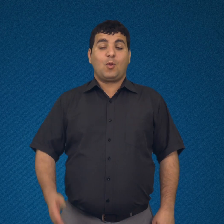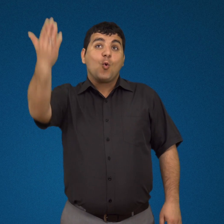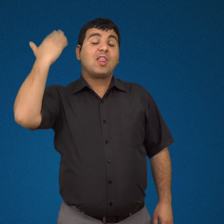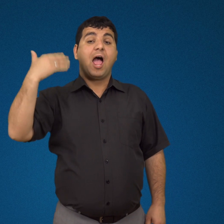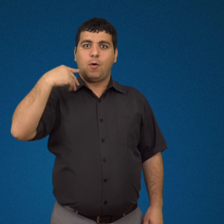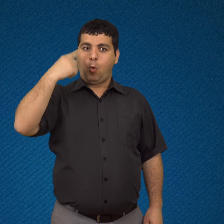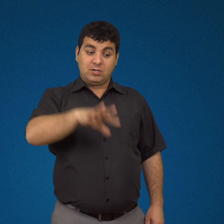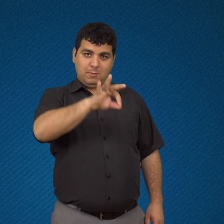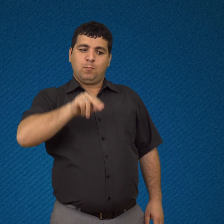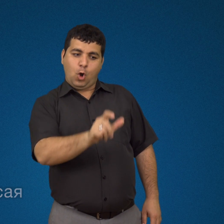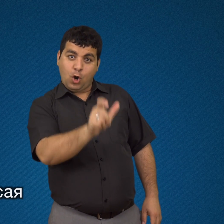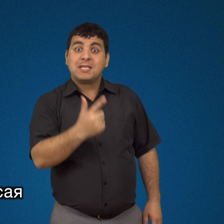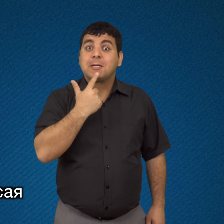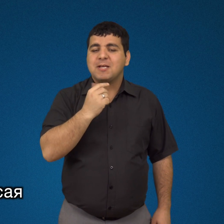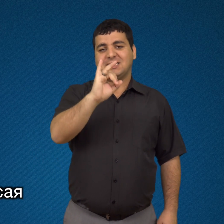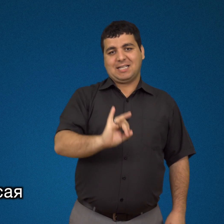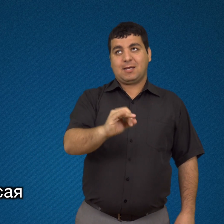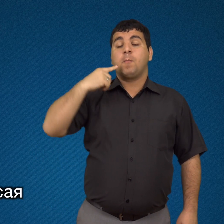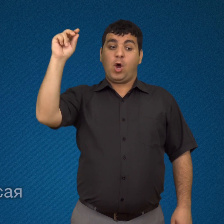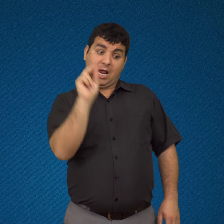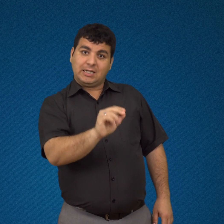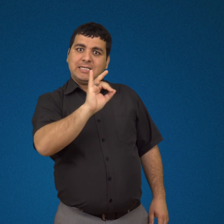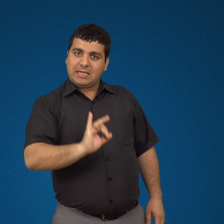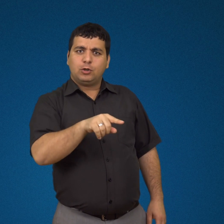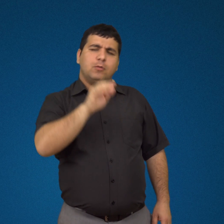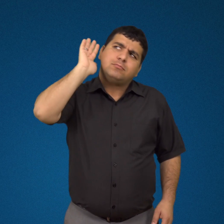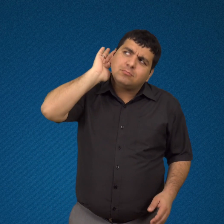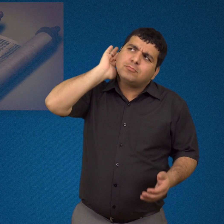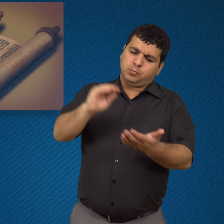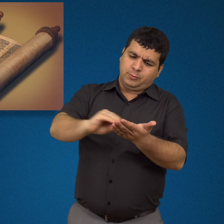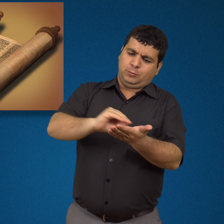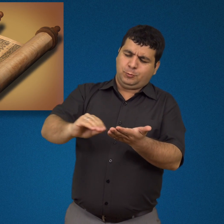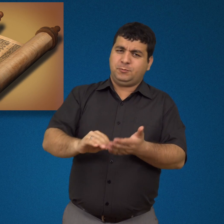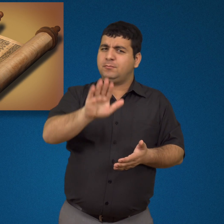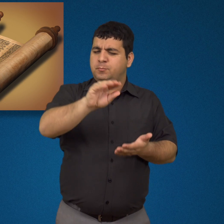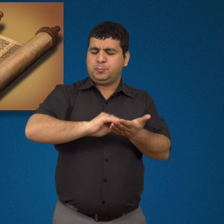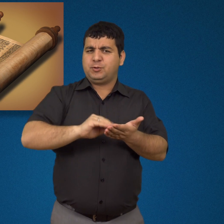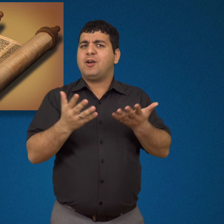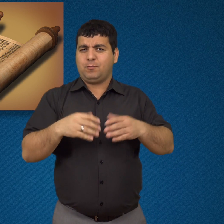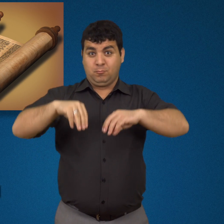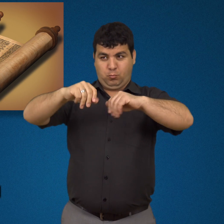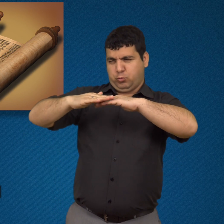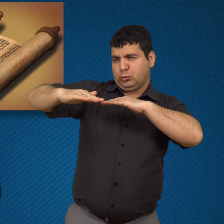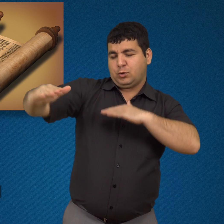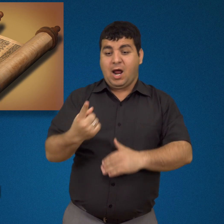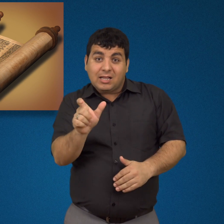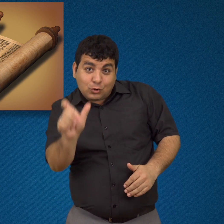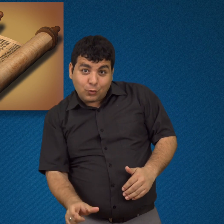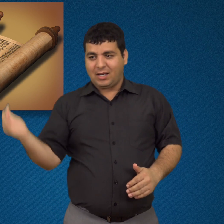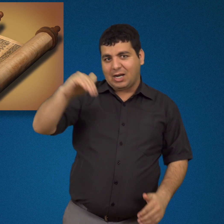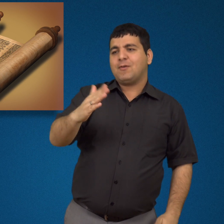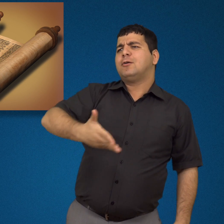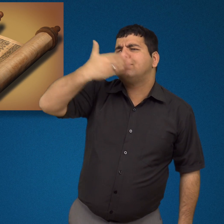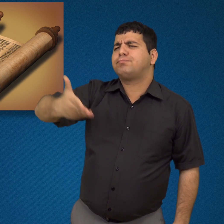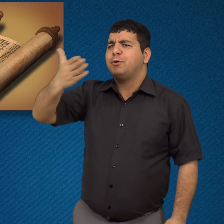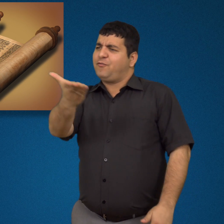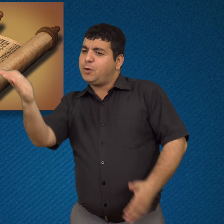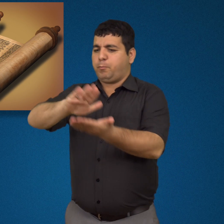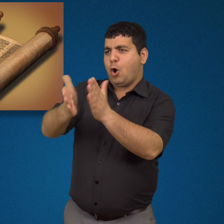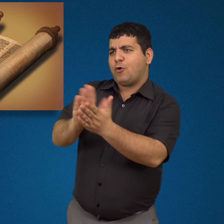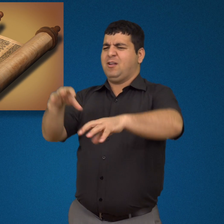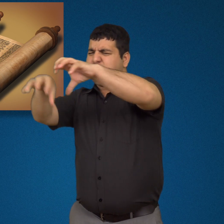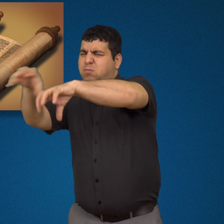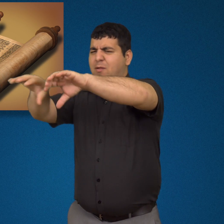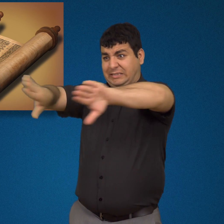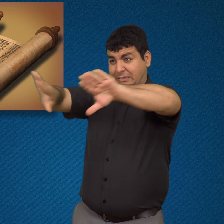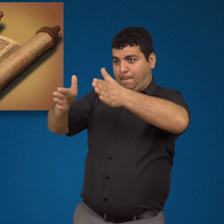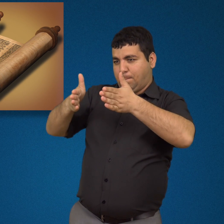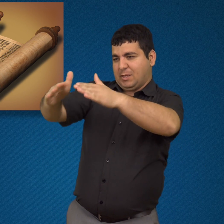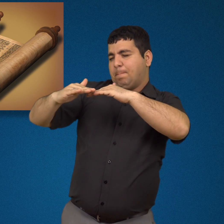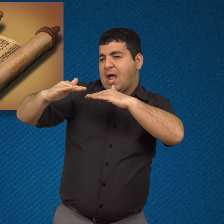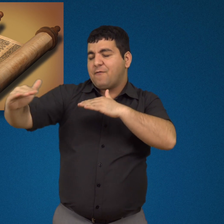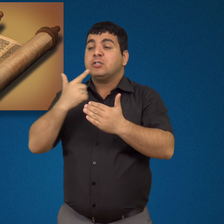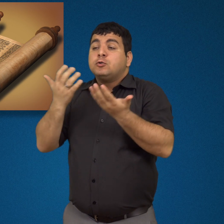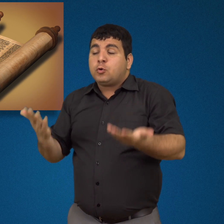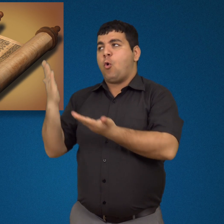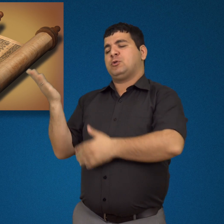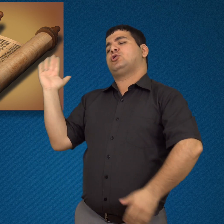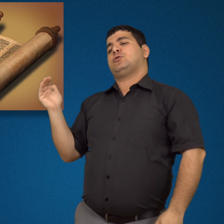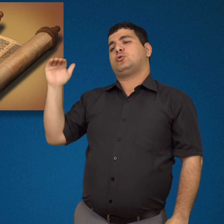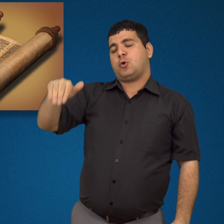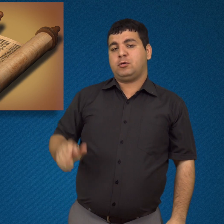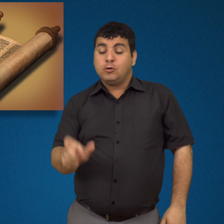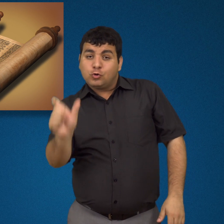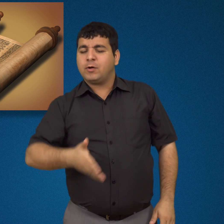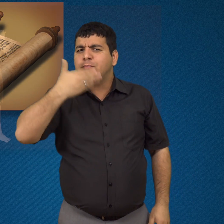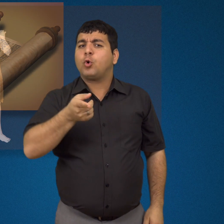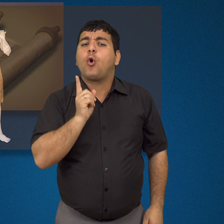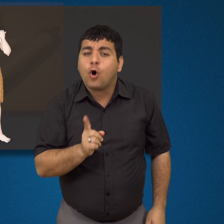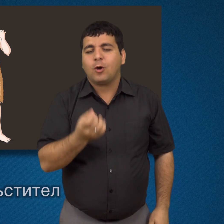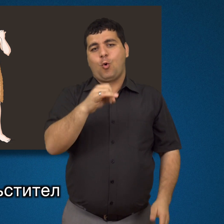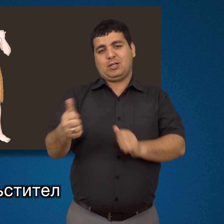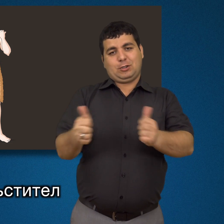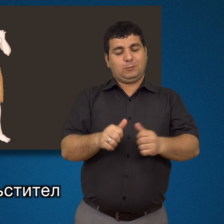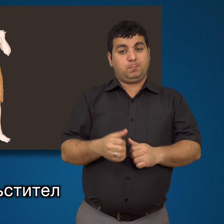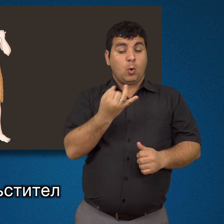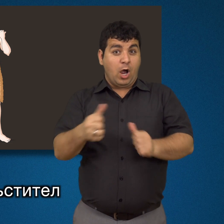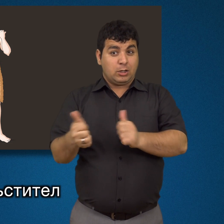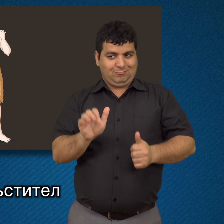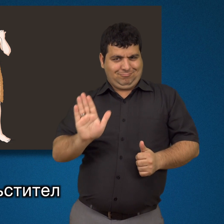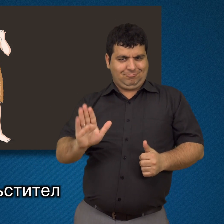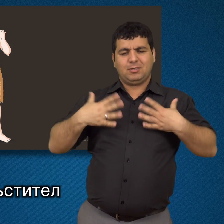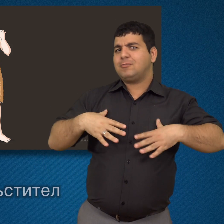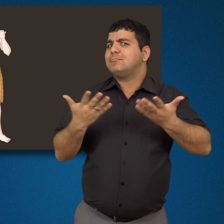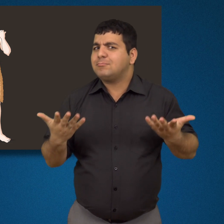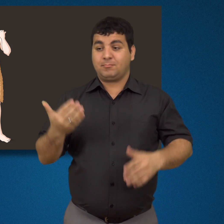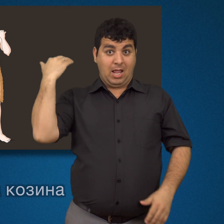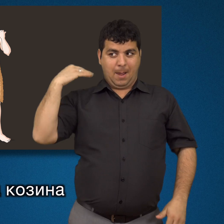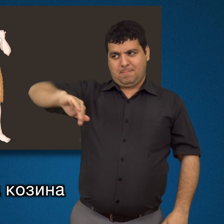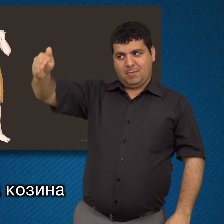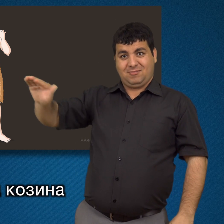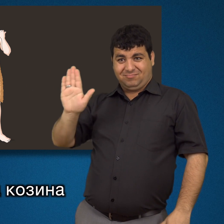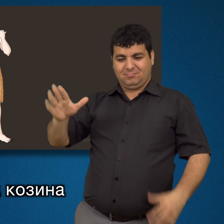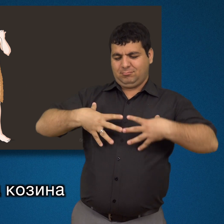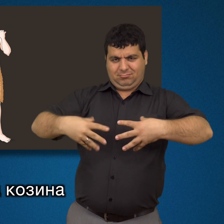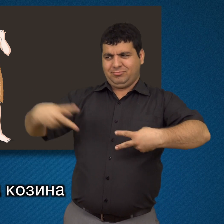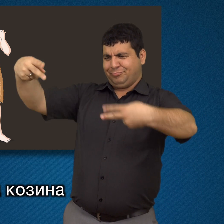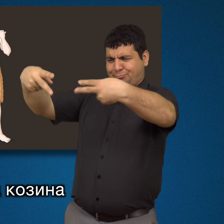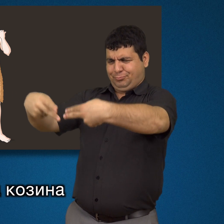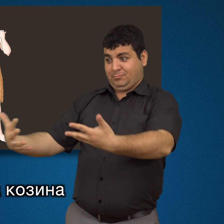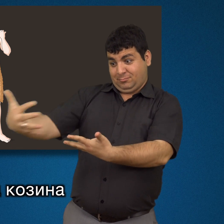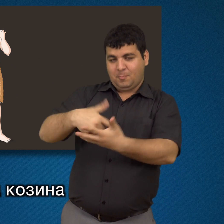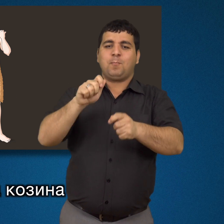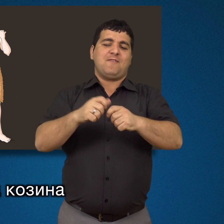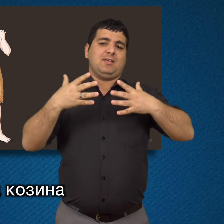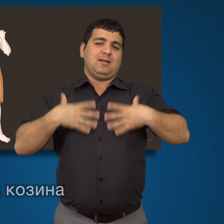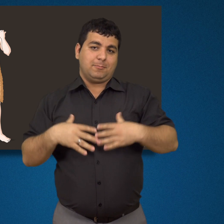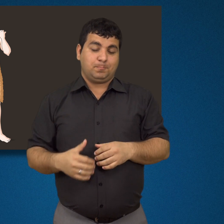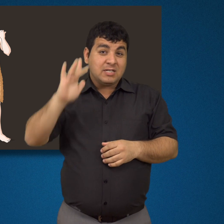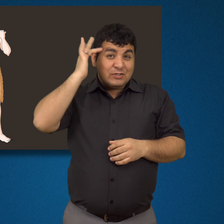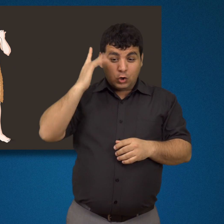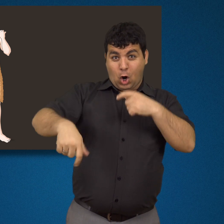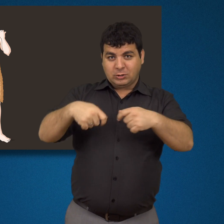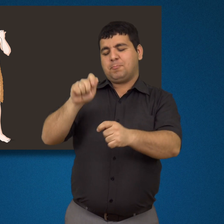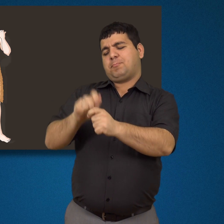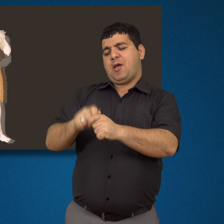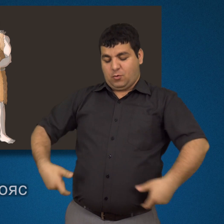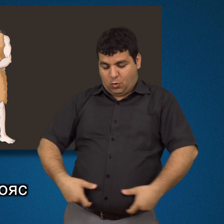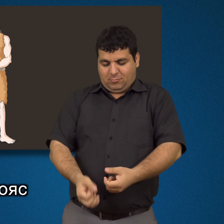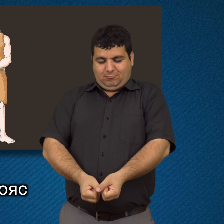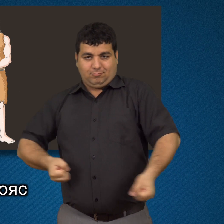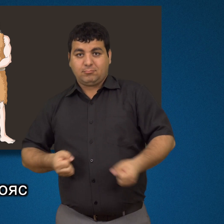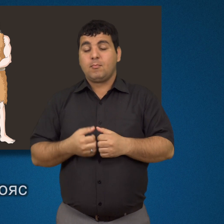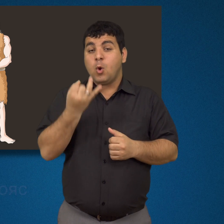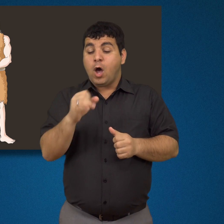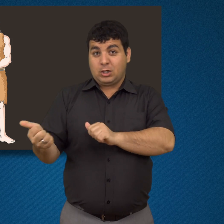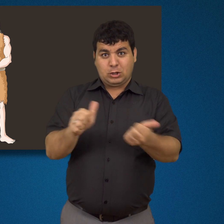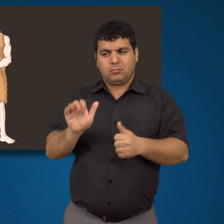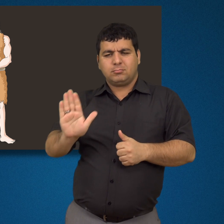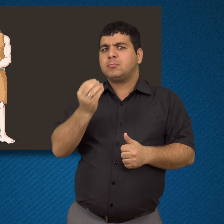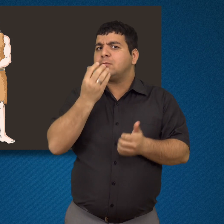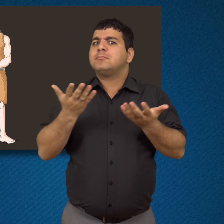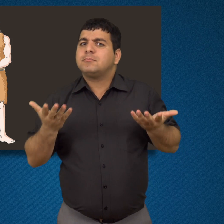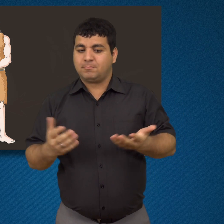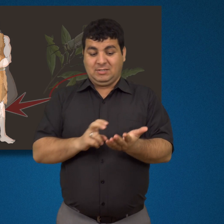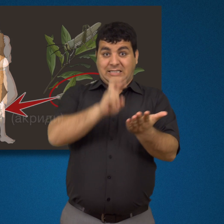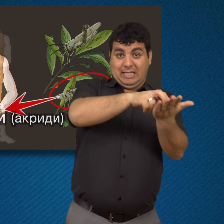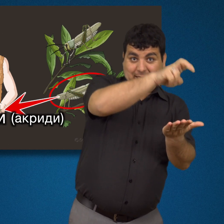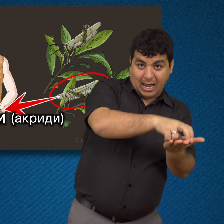This is he who was spoken of through the prophet Isaiah: “A voice of one calling in the wilderness, ‘Prepare the way for the Lord, make straight paths for Him.’” John wore a garment of camel’s hair, with a leather belt around his waist.